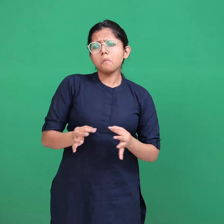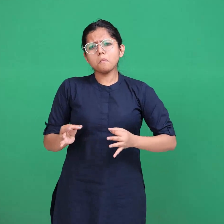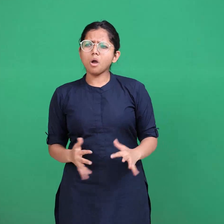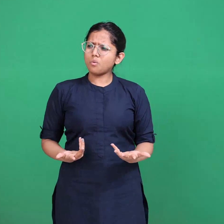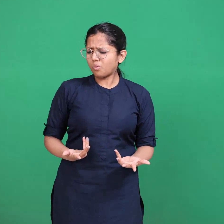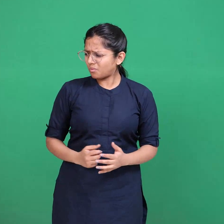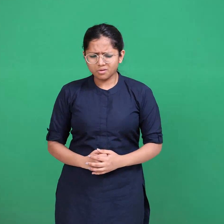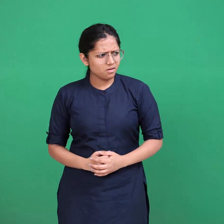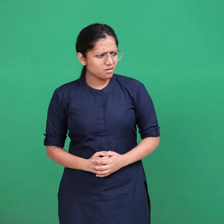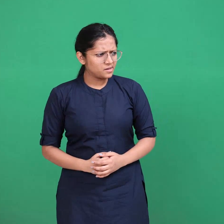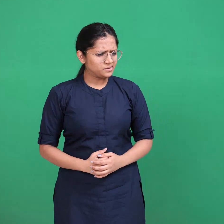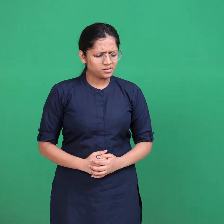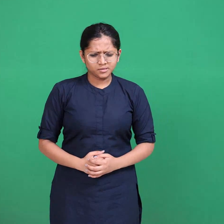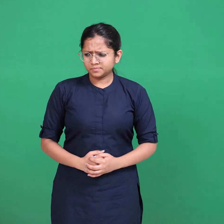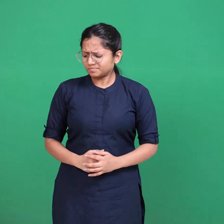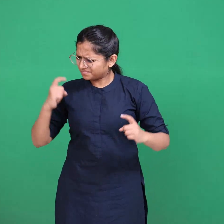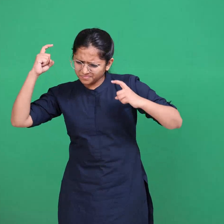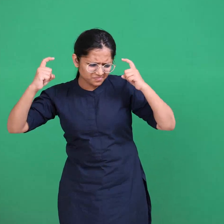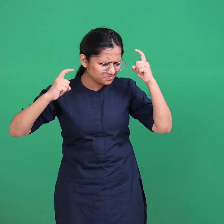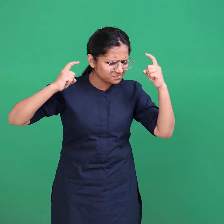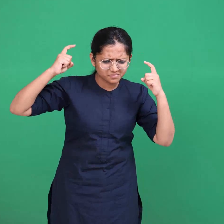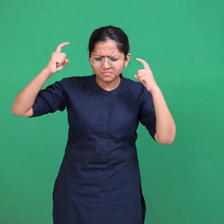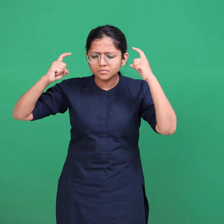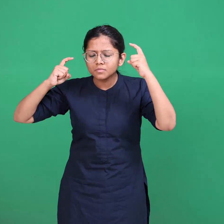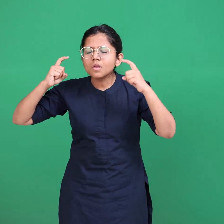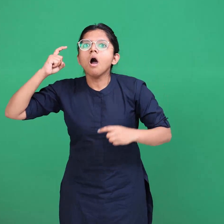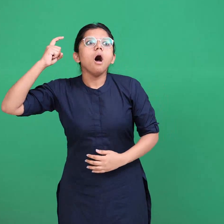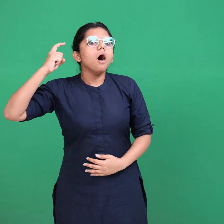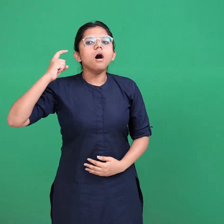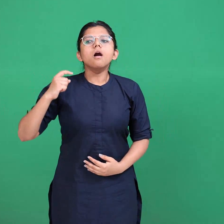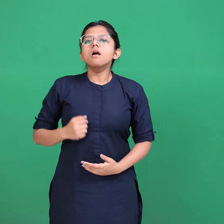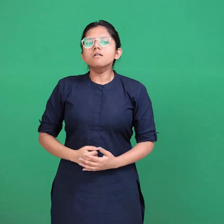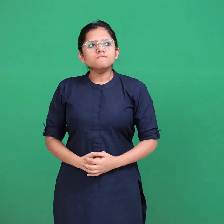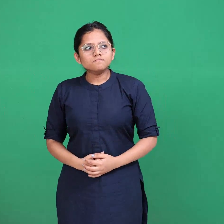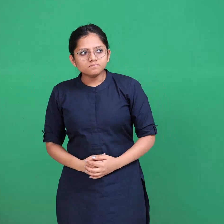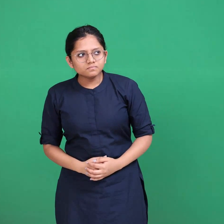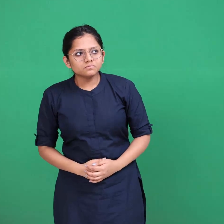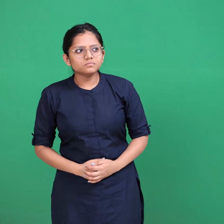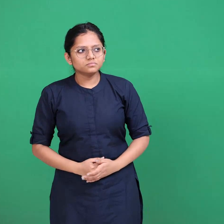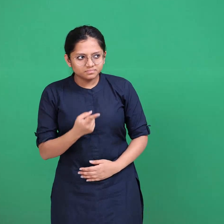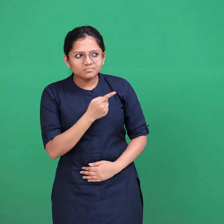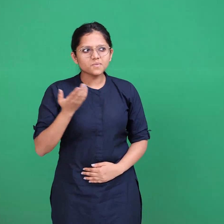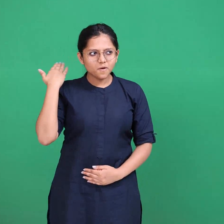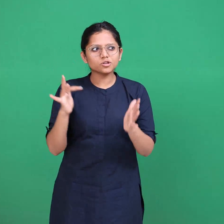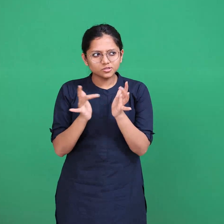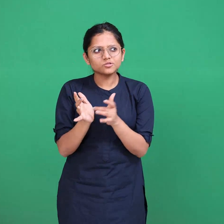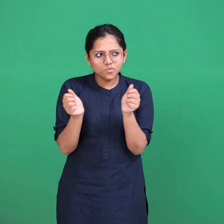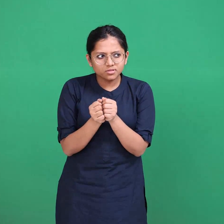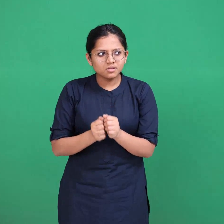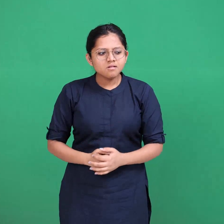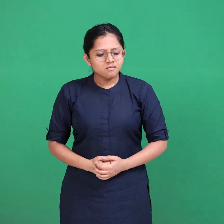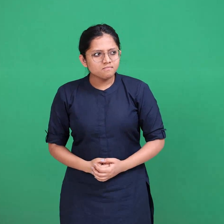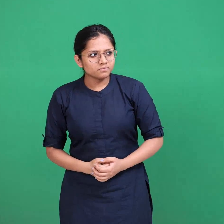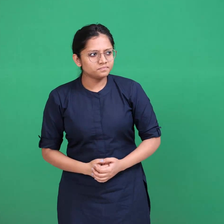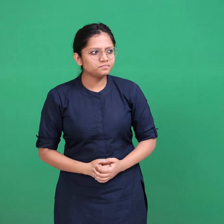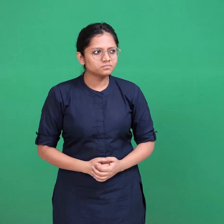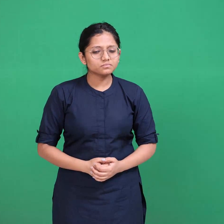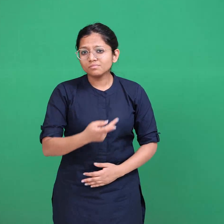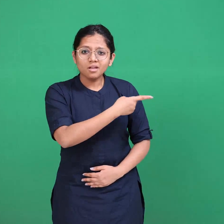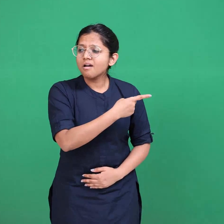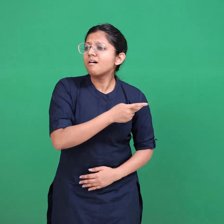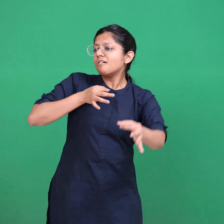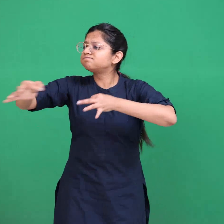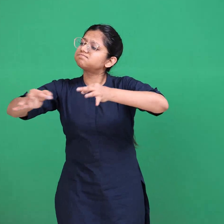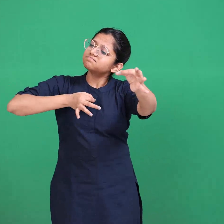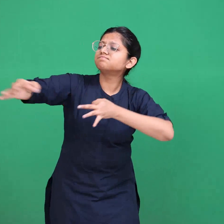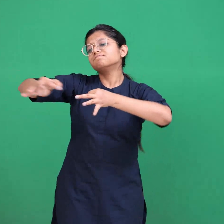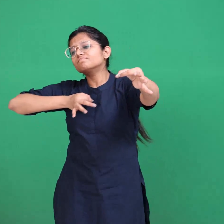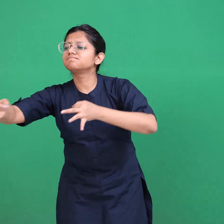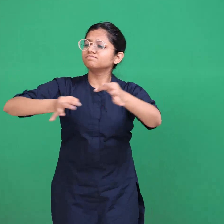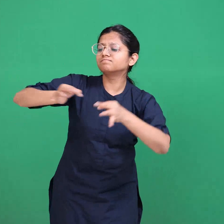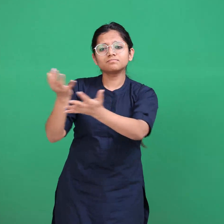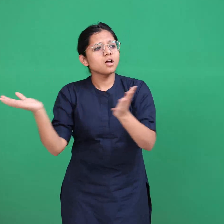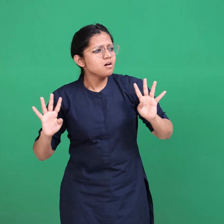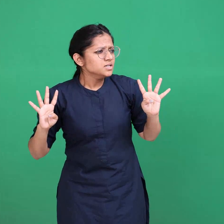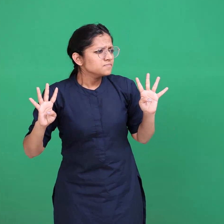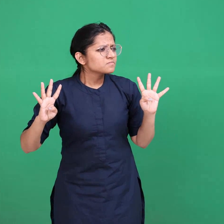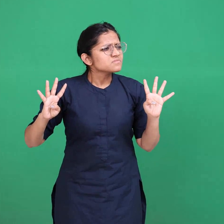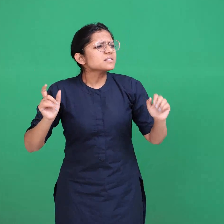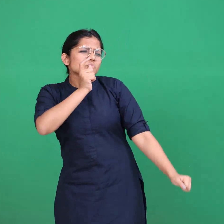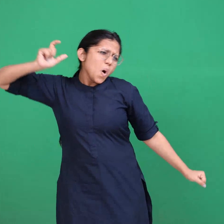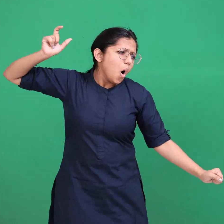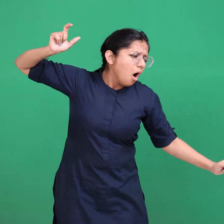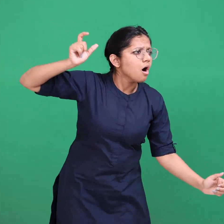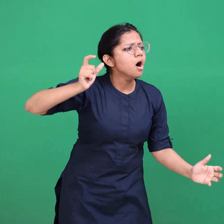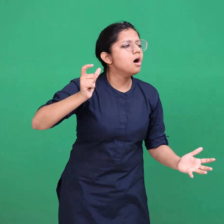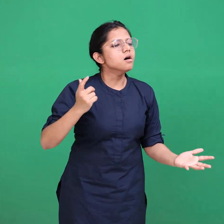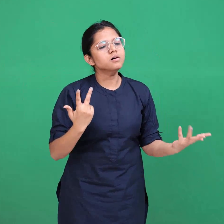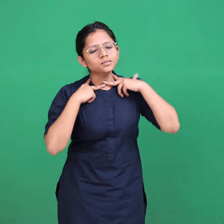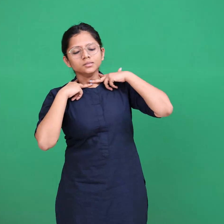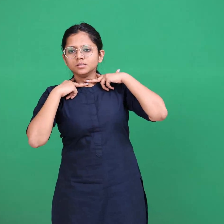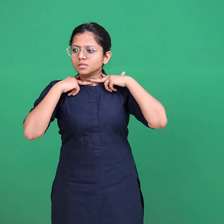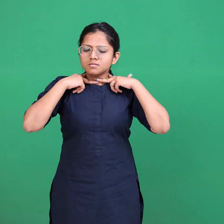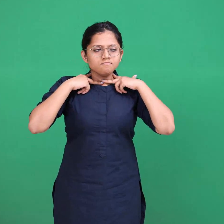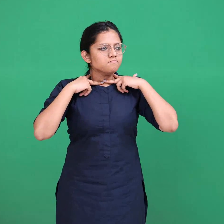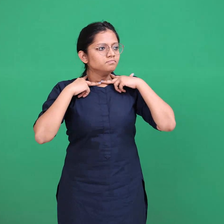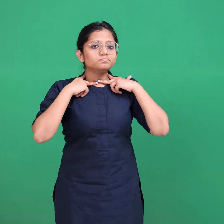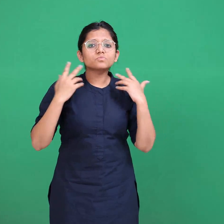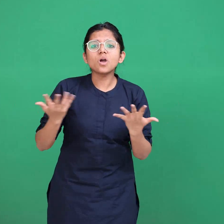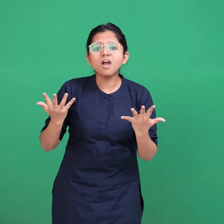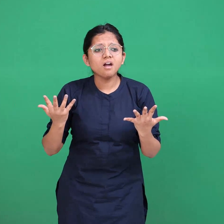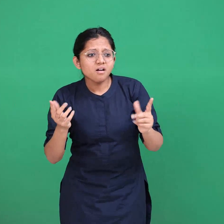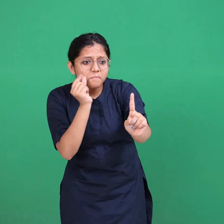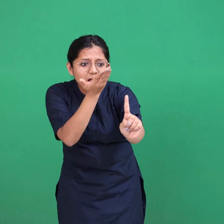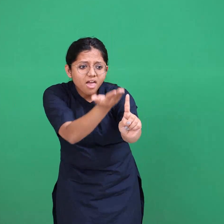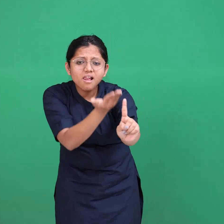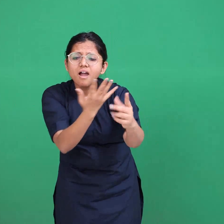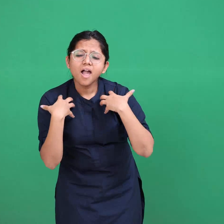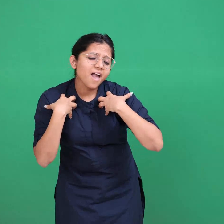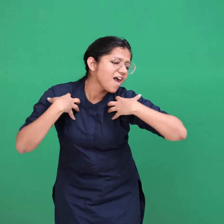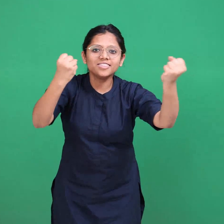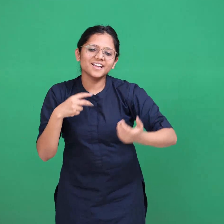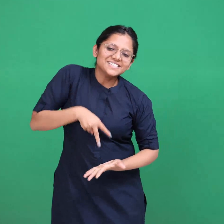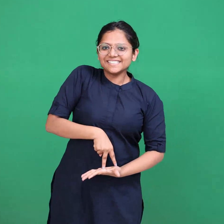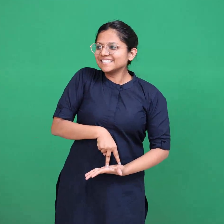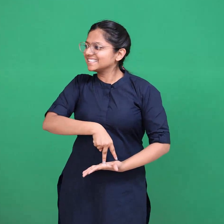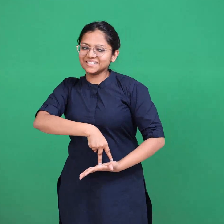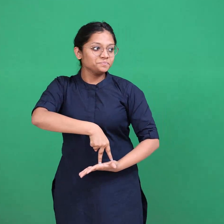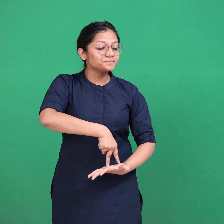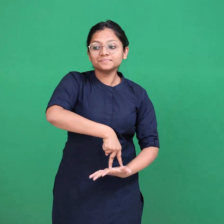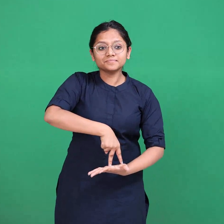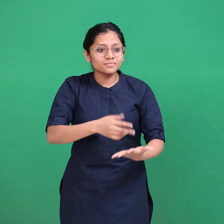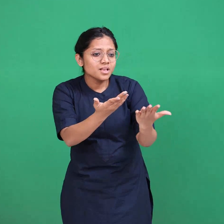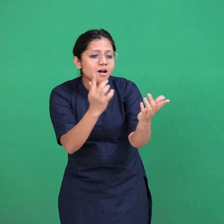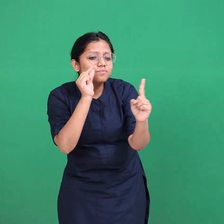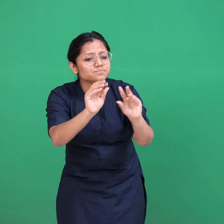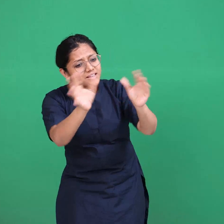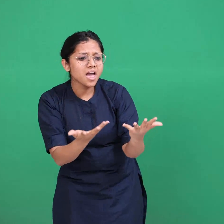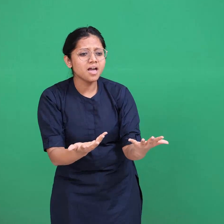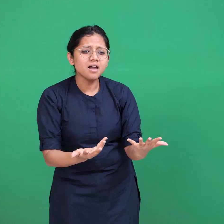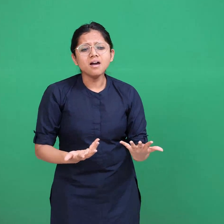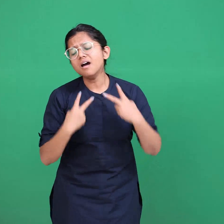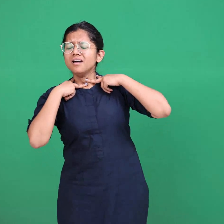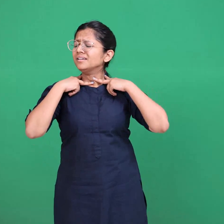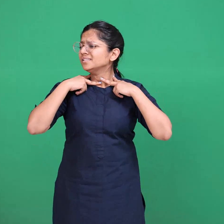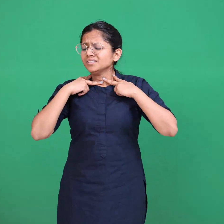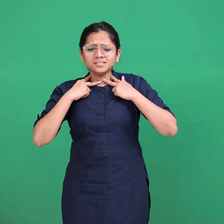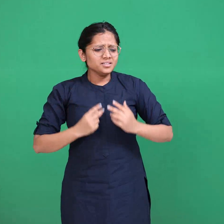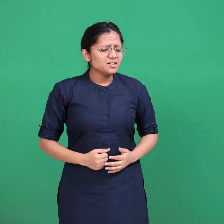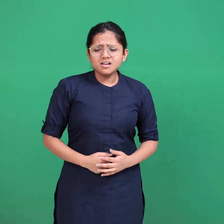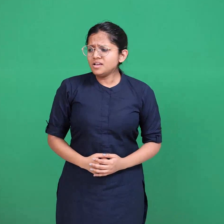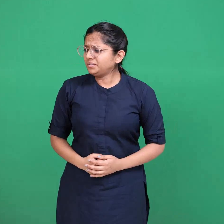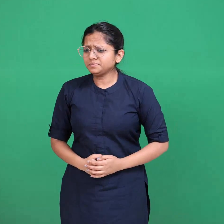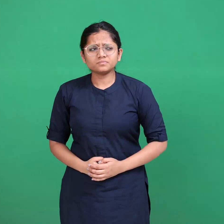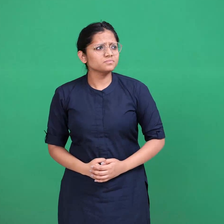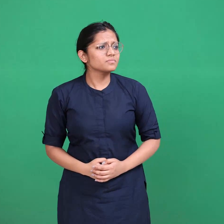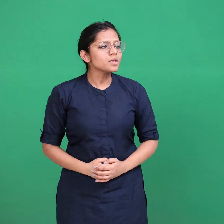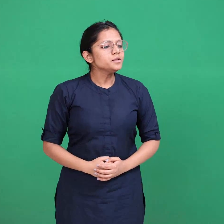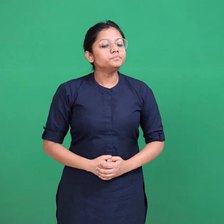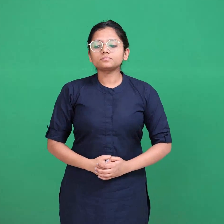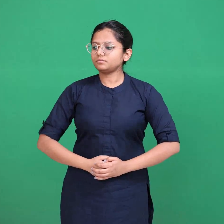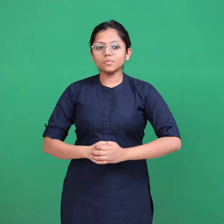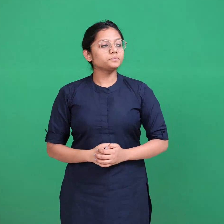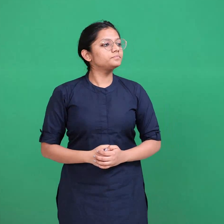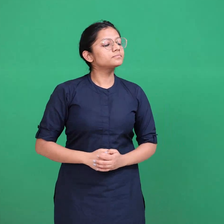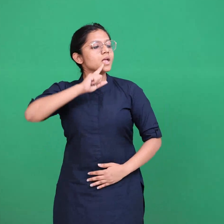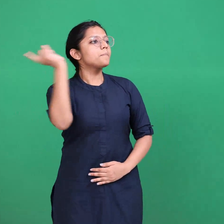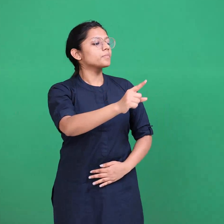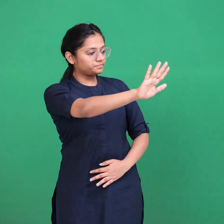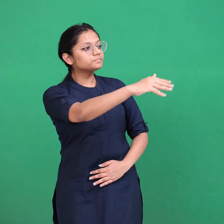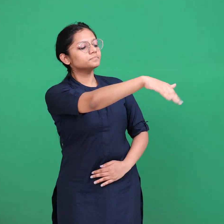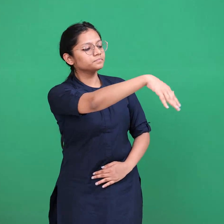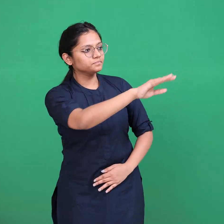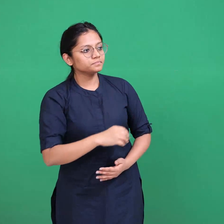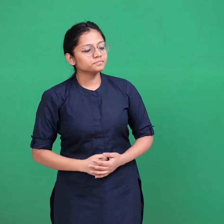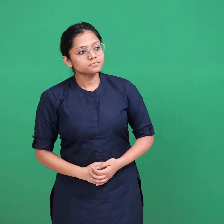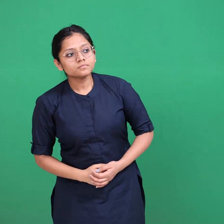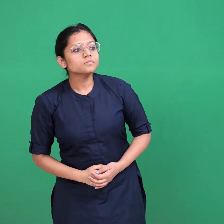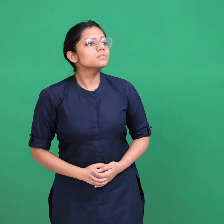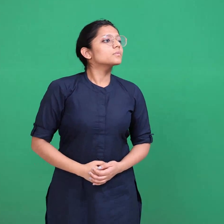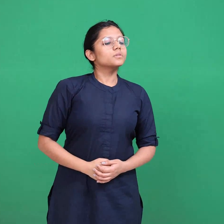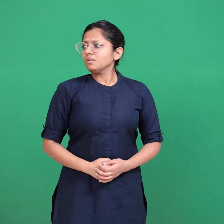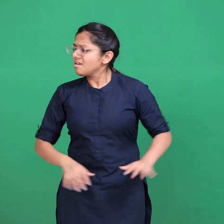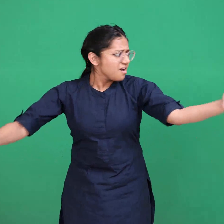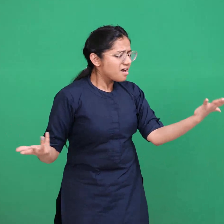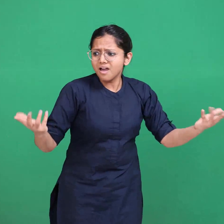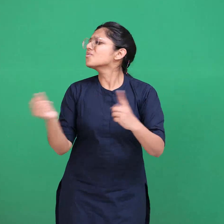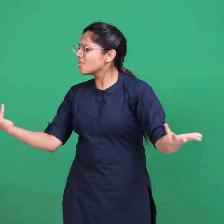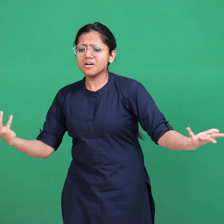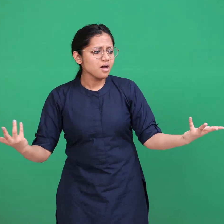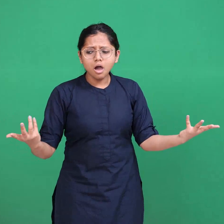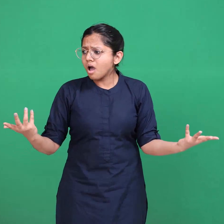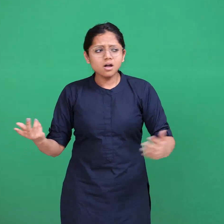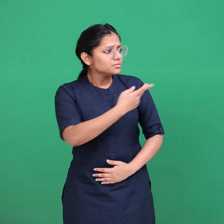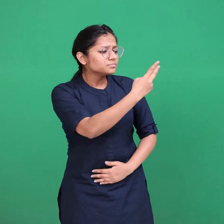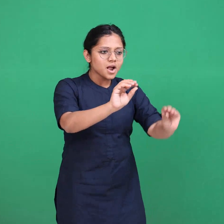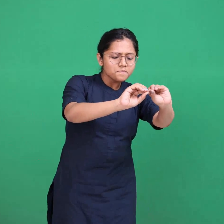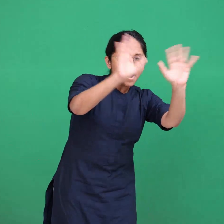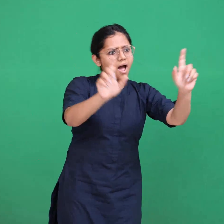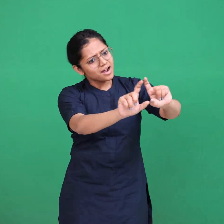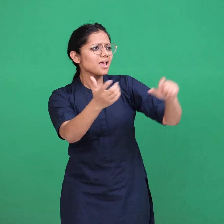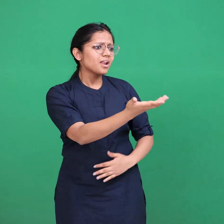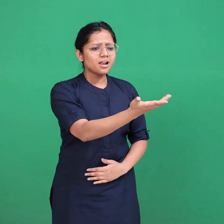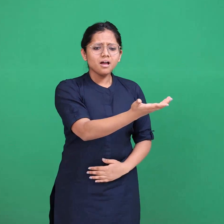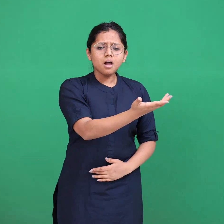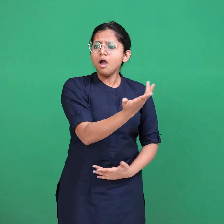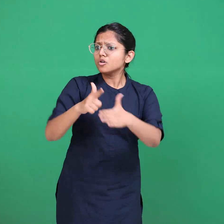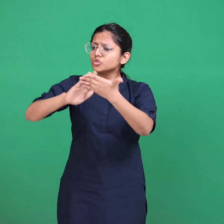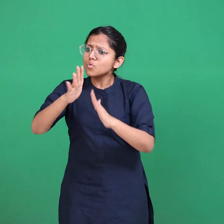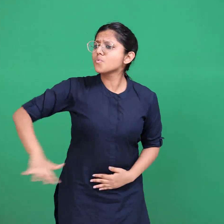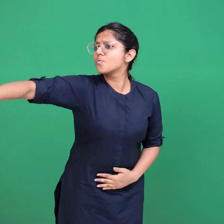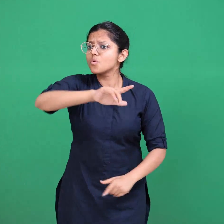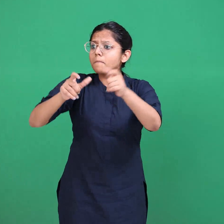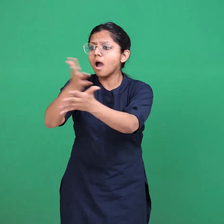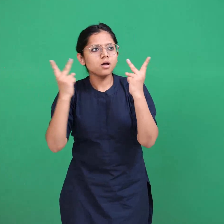And seeing the man who had been healed standing there with them, they had nothing to say in response. So they ordered them to leave the Sanhedrin and then conferred together.